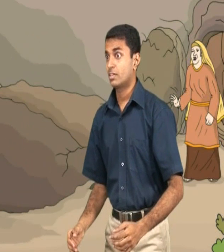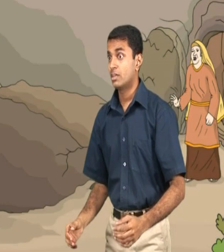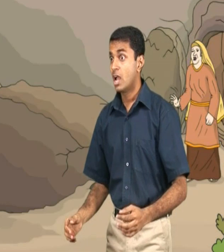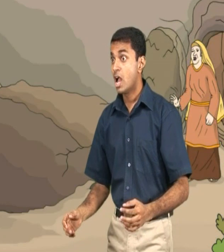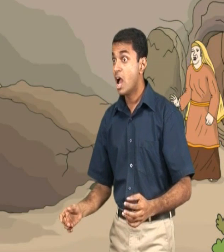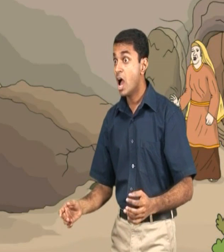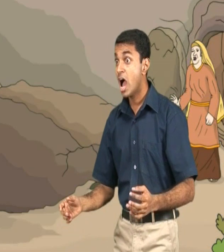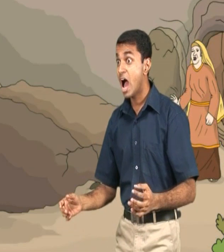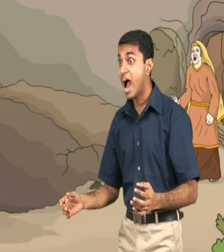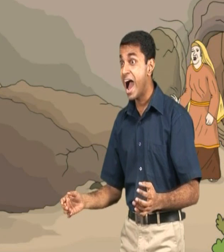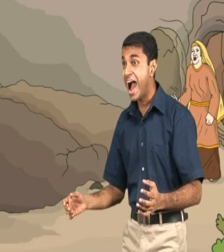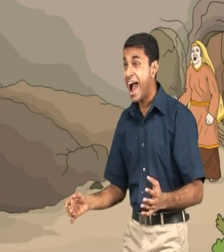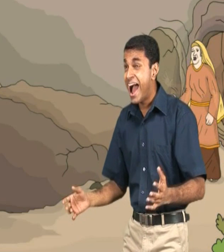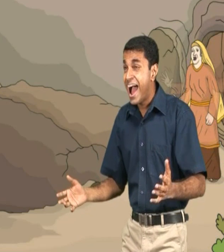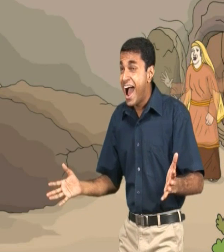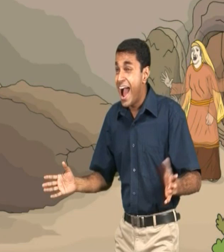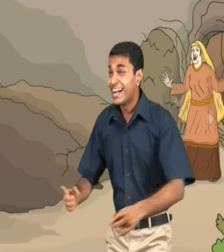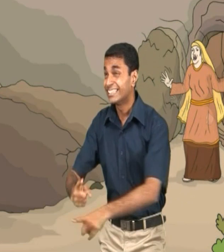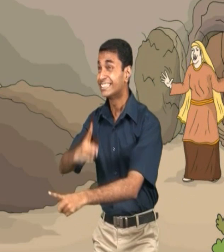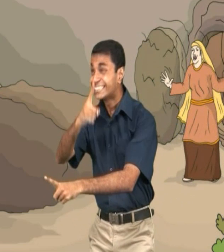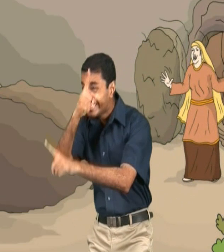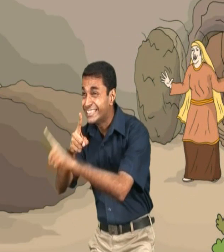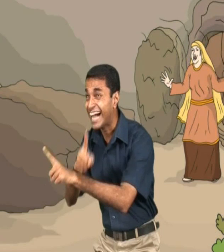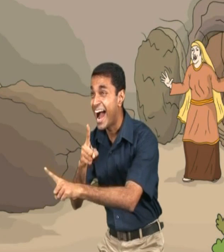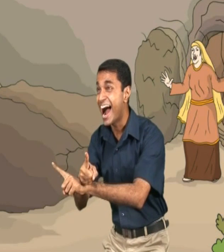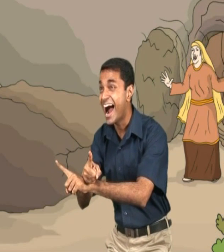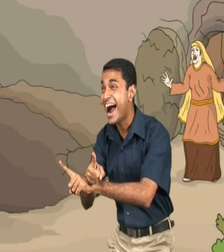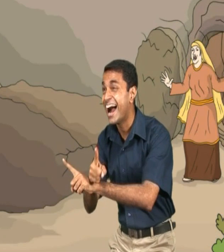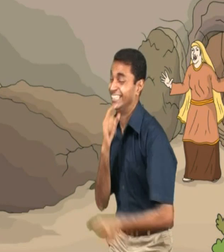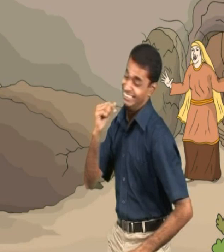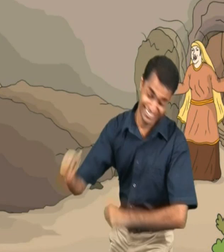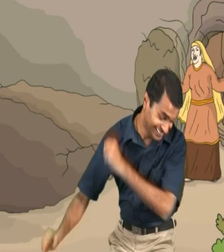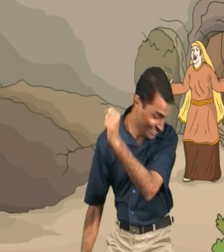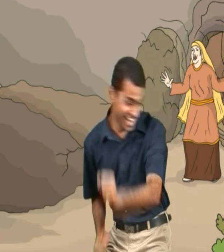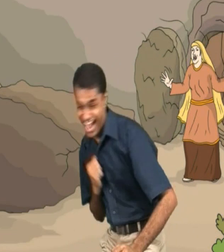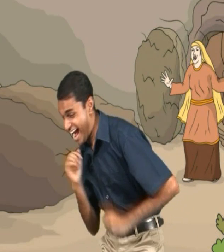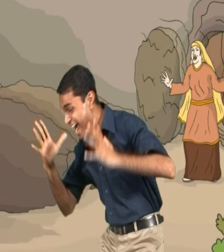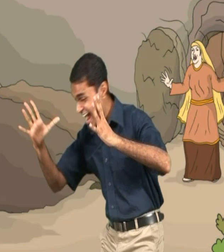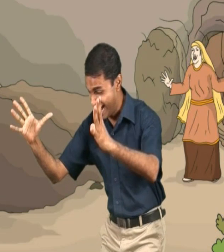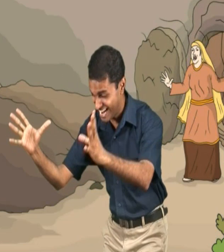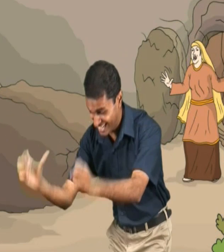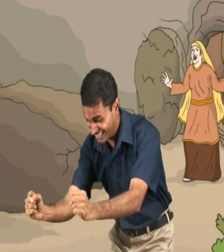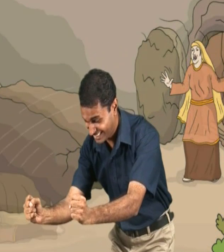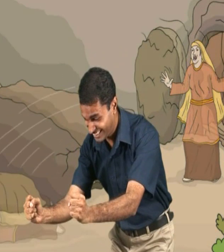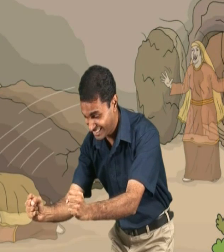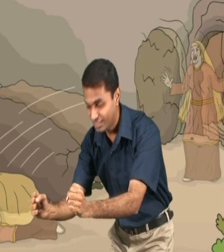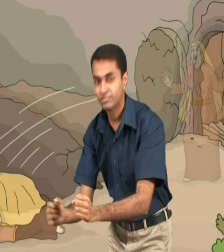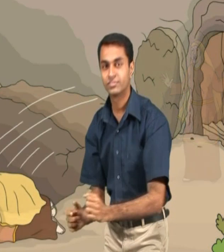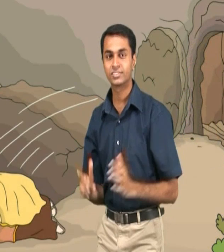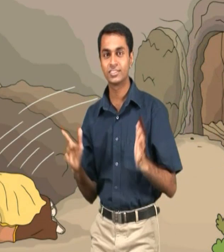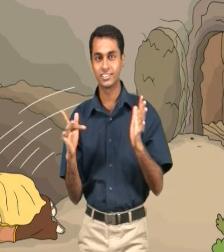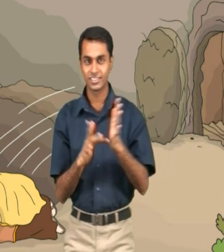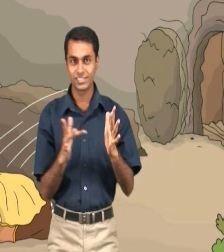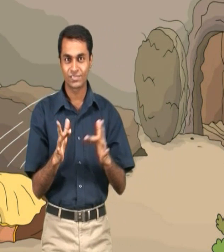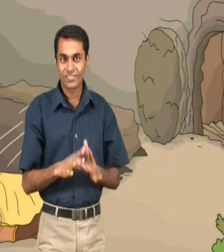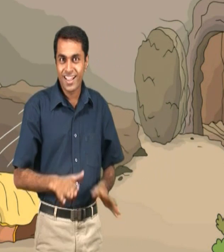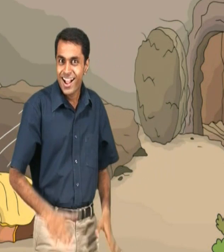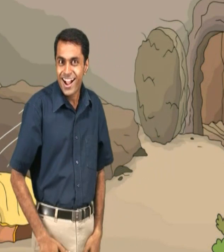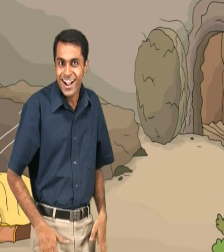Jesus said to her, “Mary.”